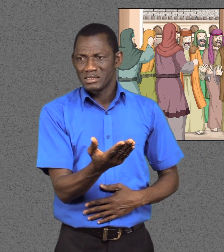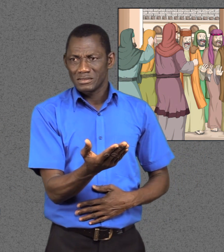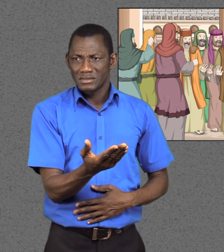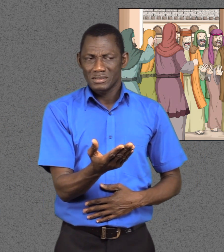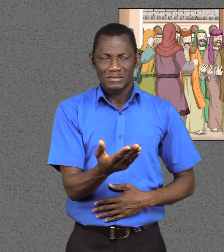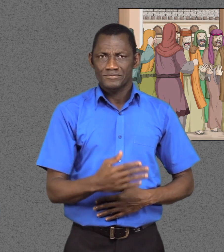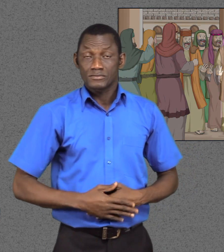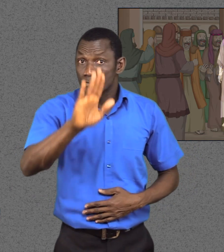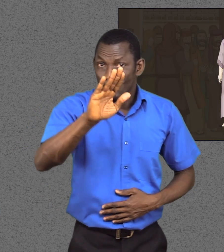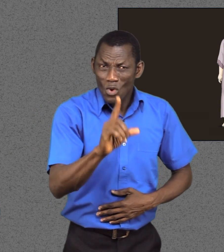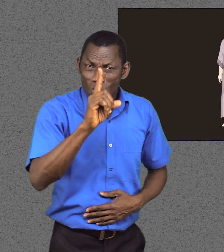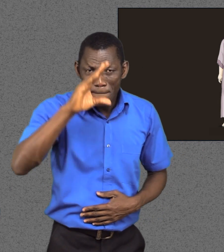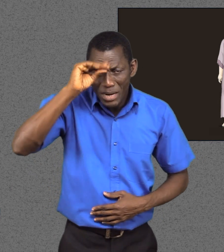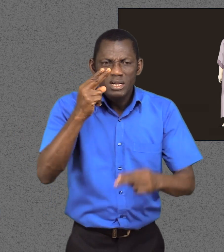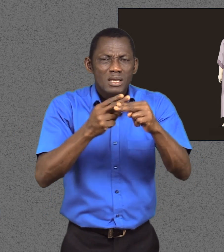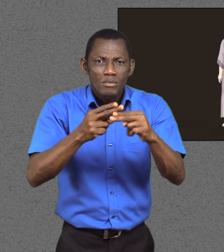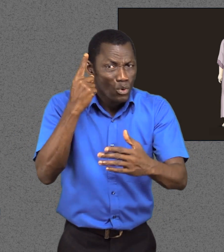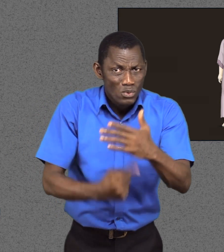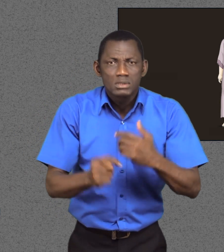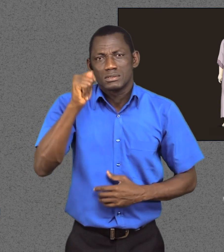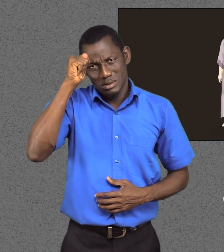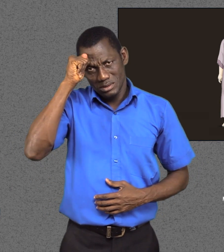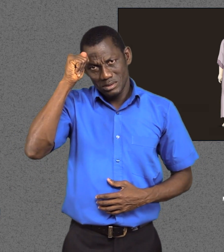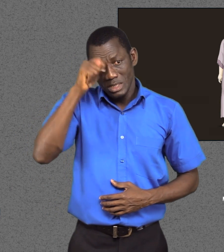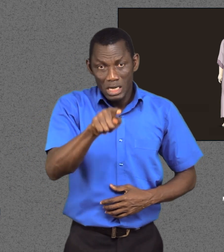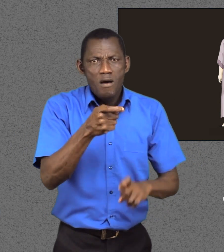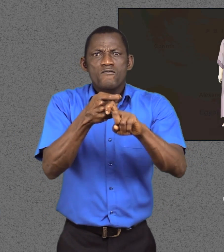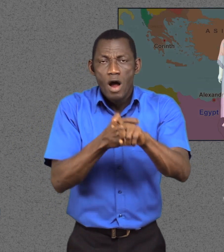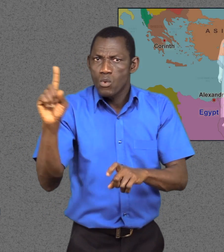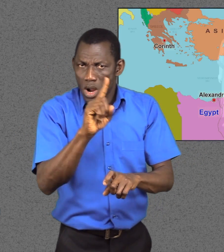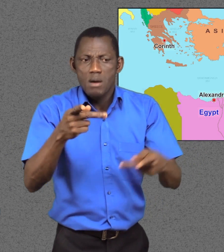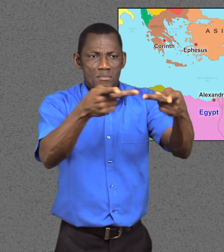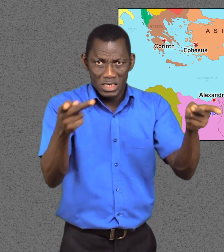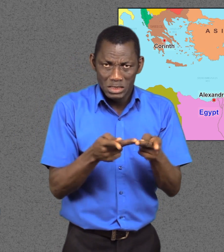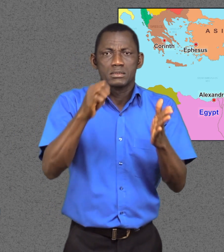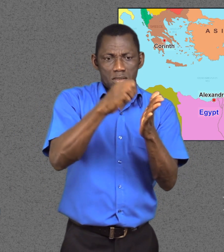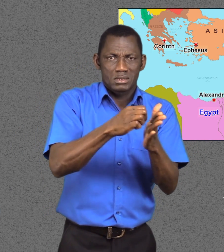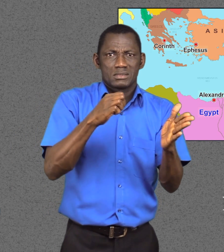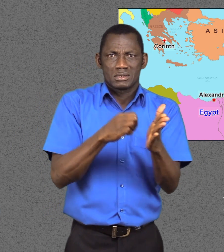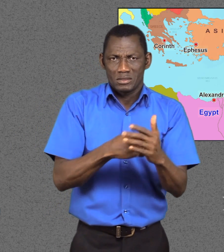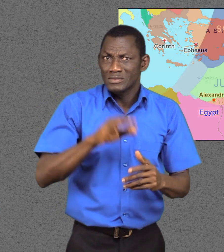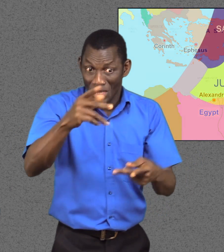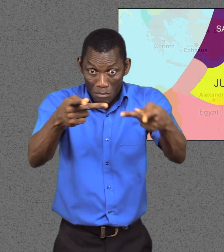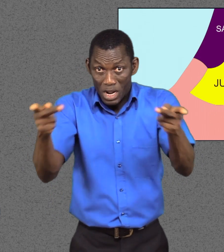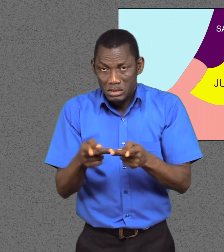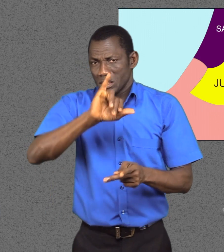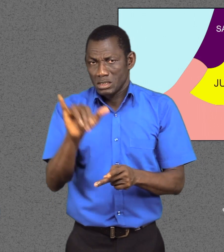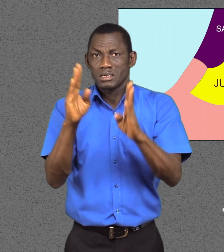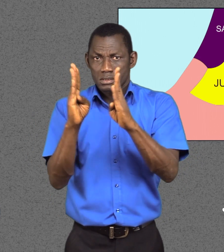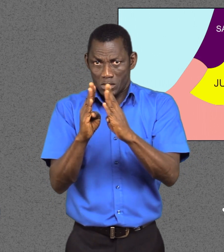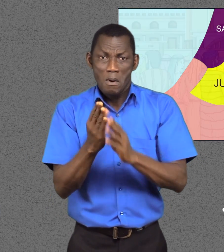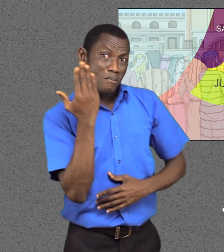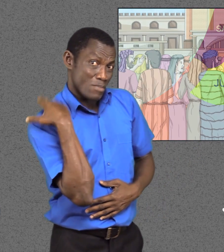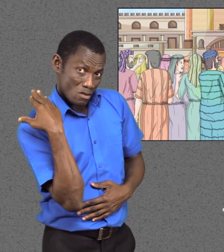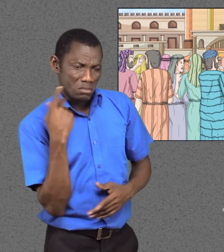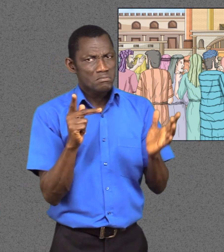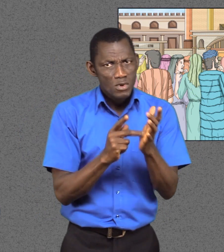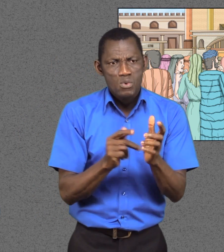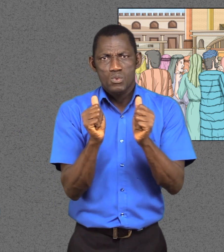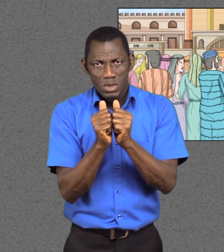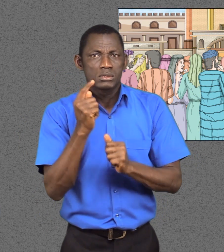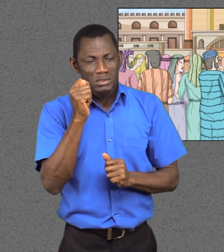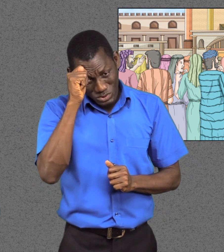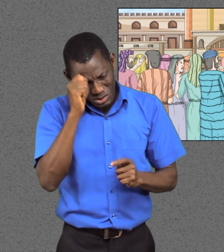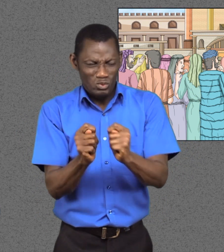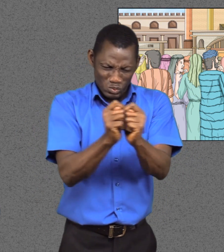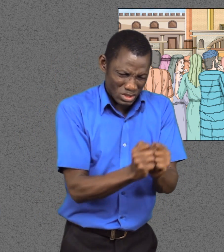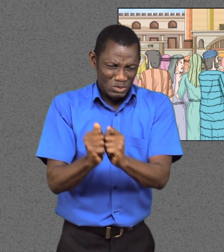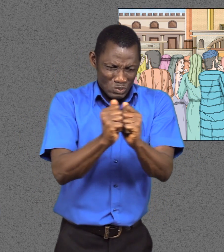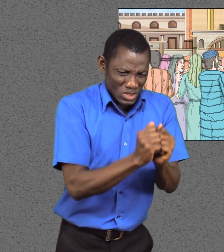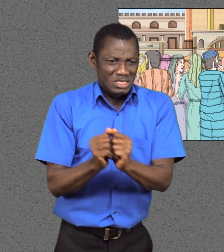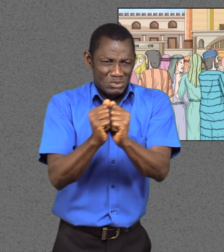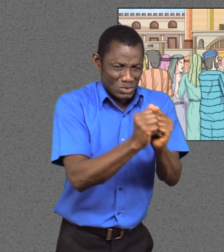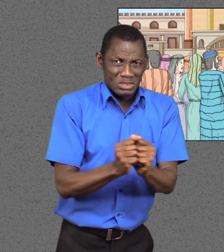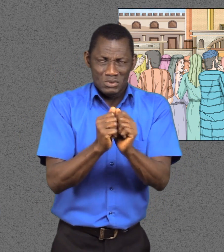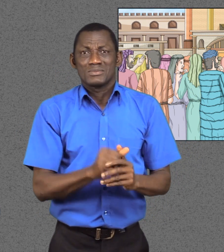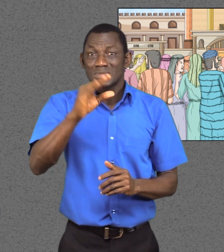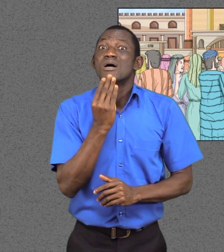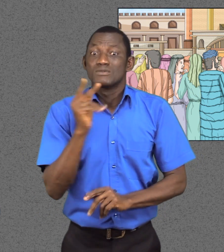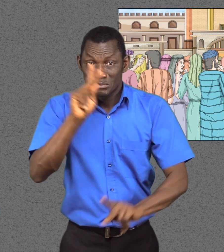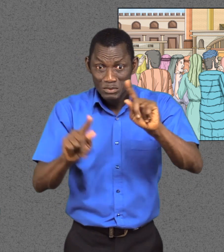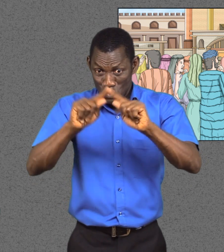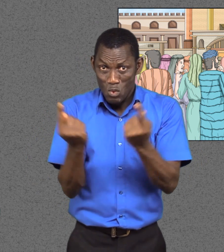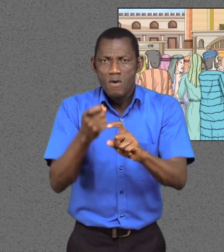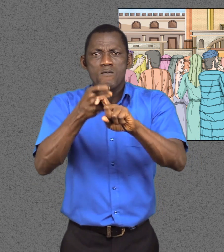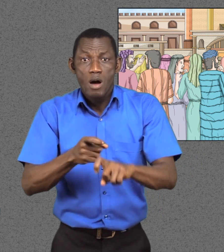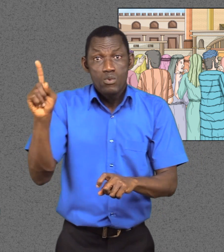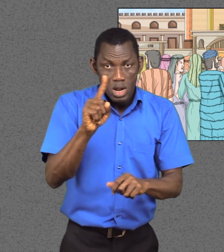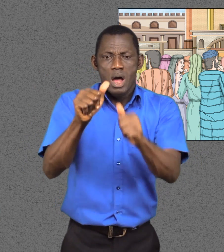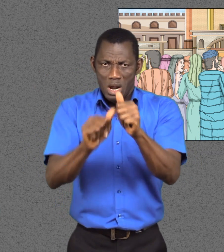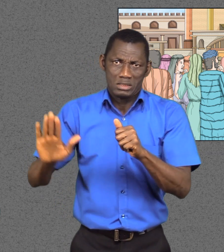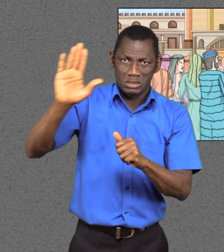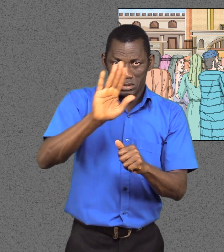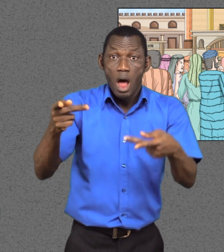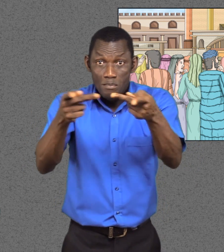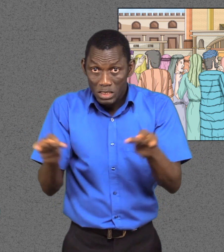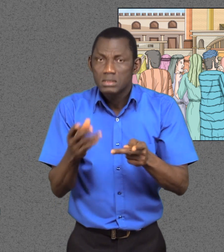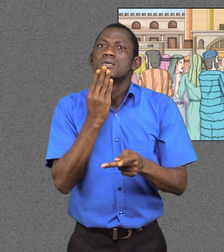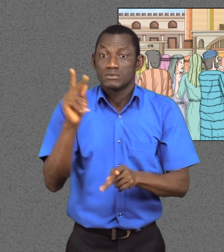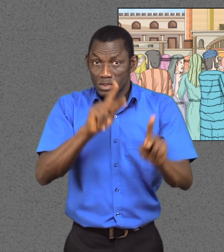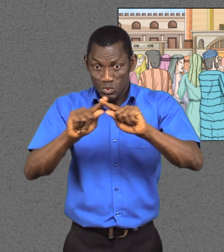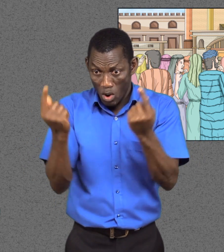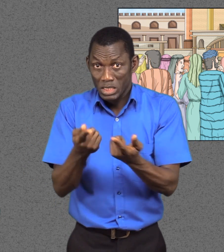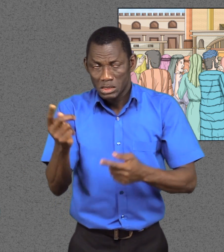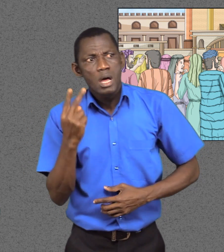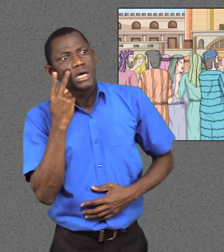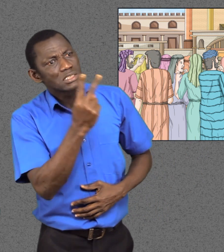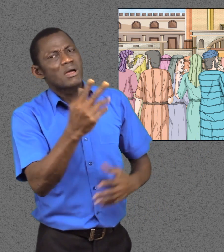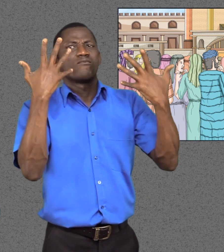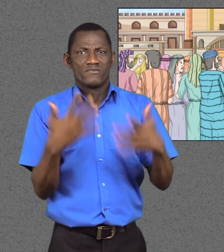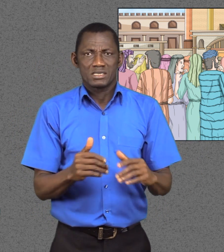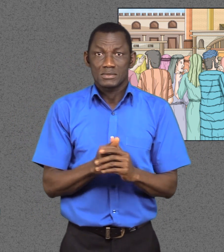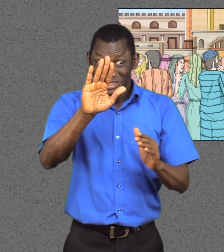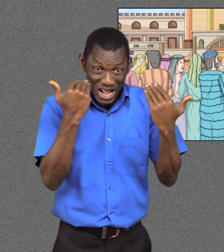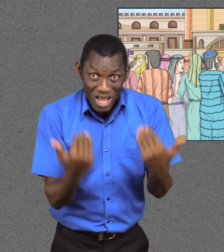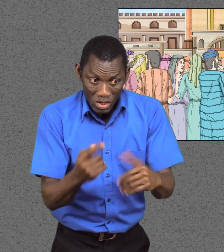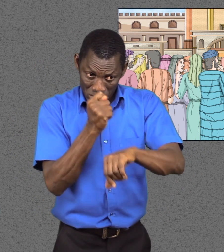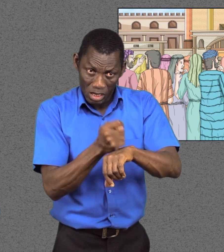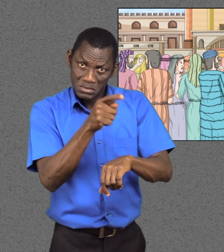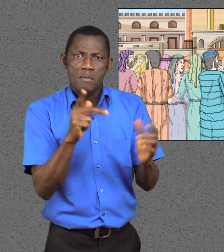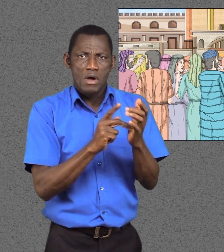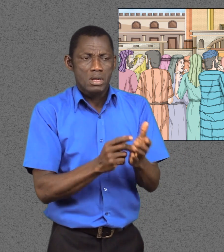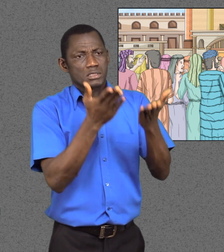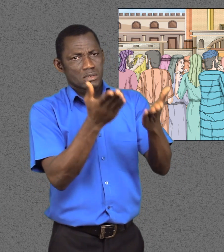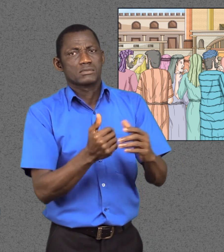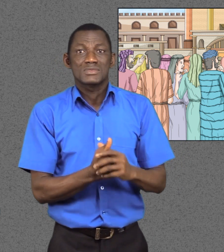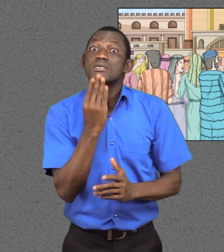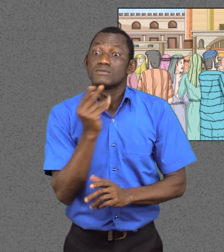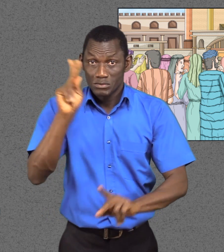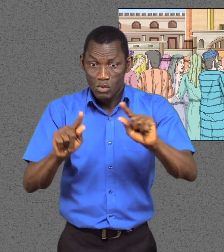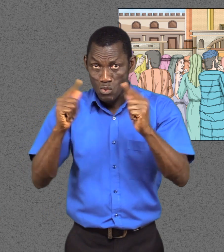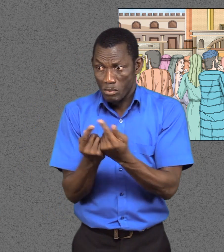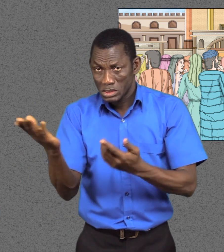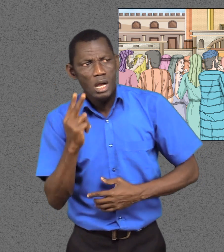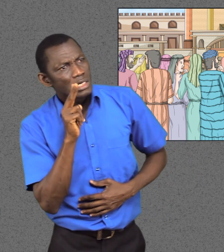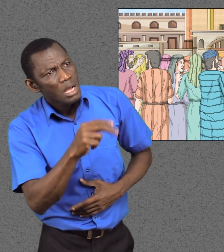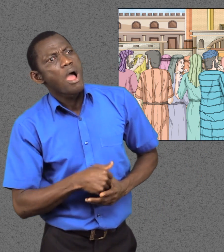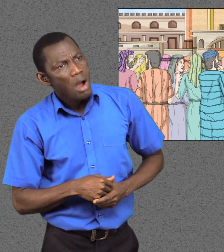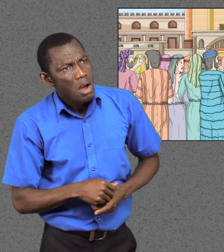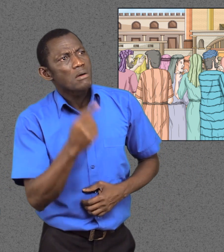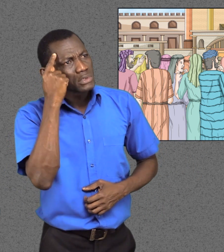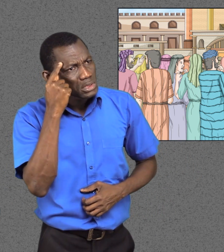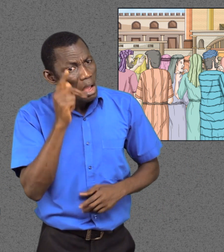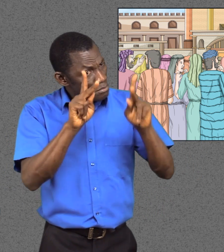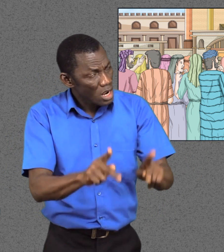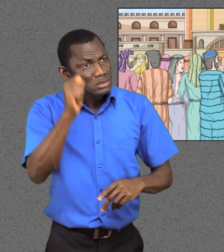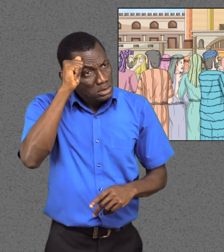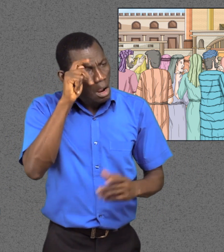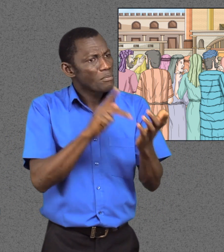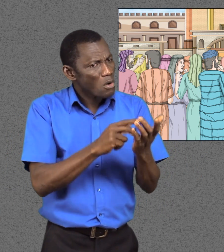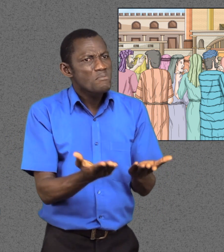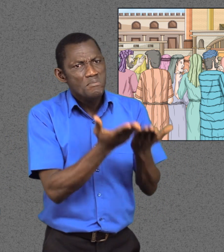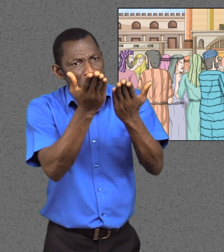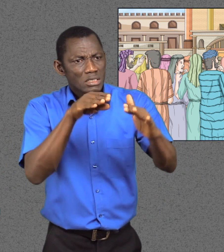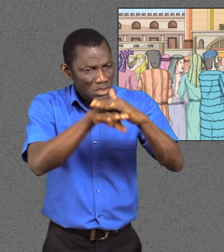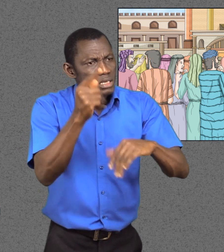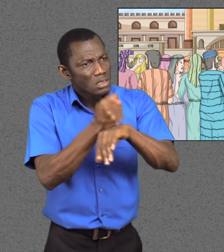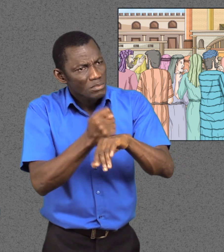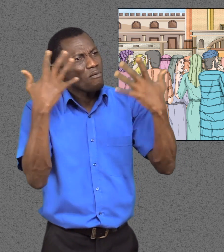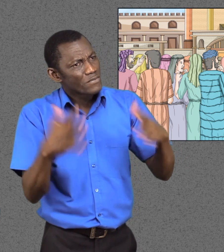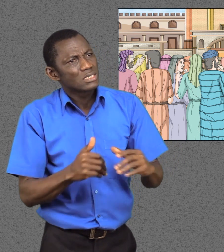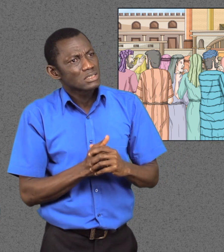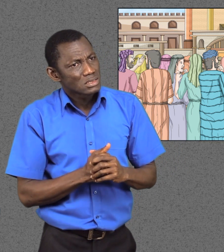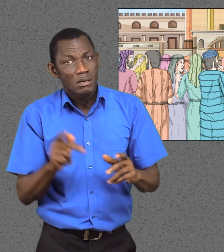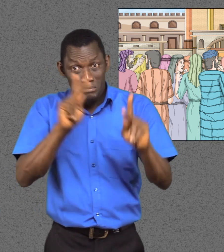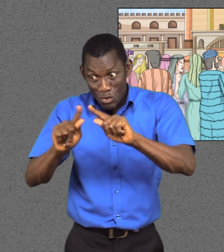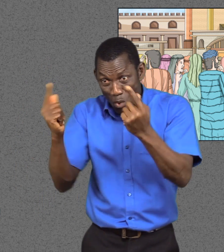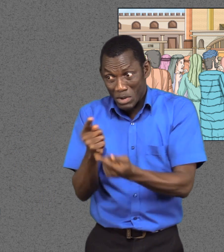For they had previously seen Trophimus the Ephesian with him in the city, and they assumed that Paul had brought him into the temple.